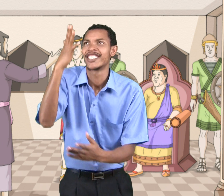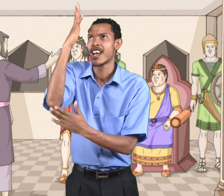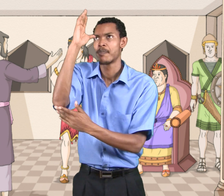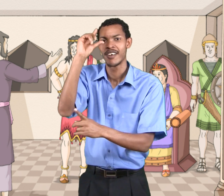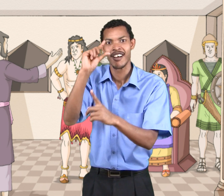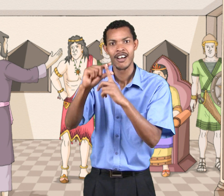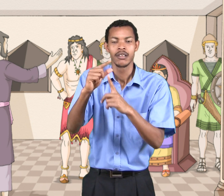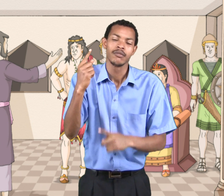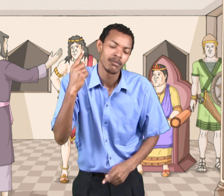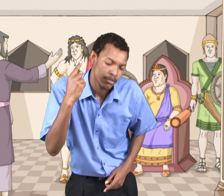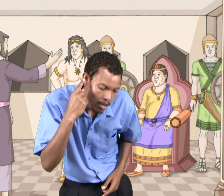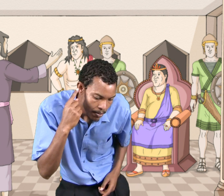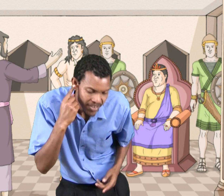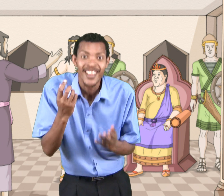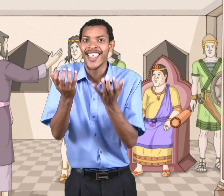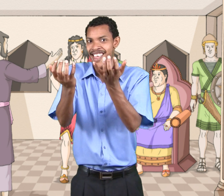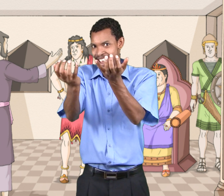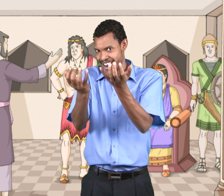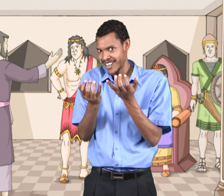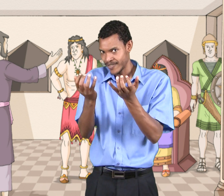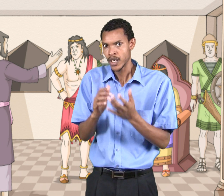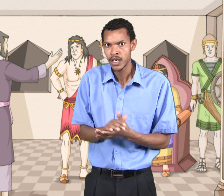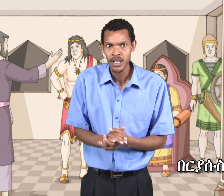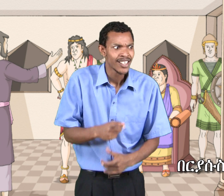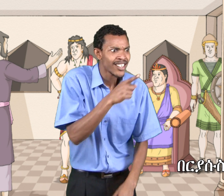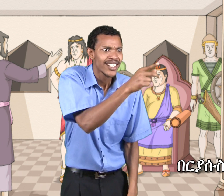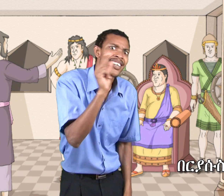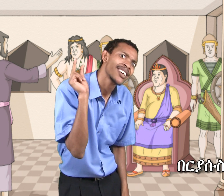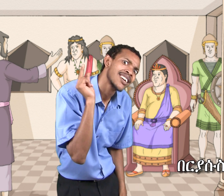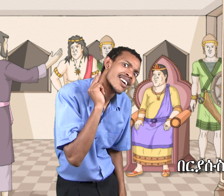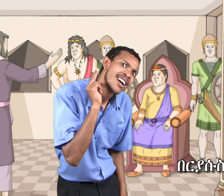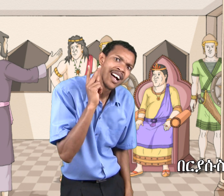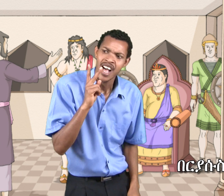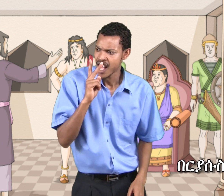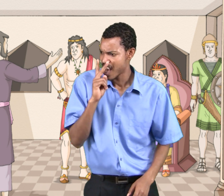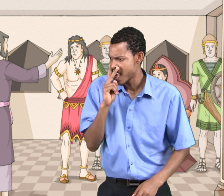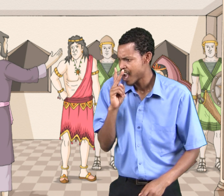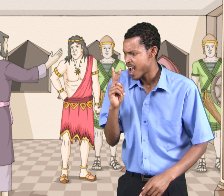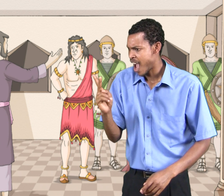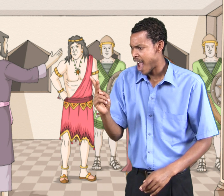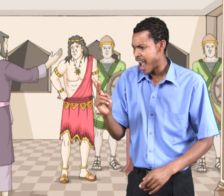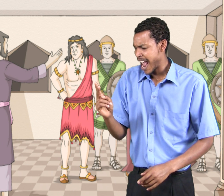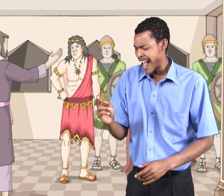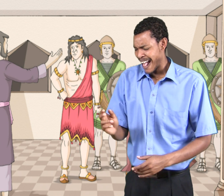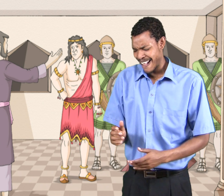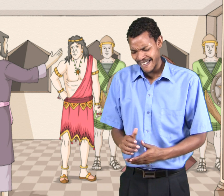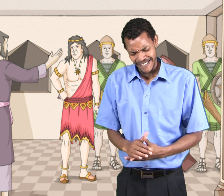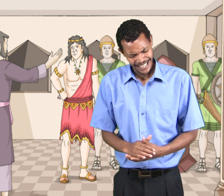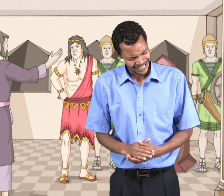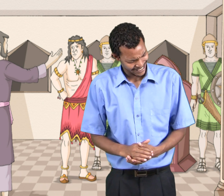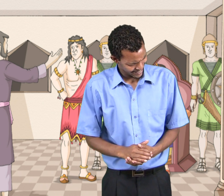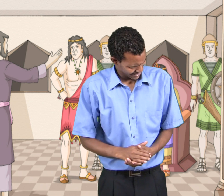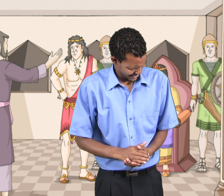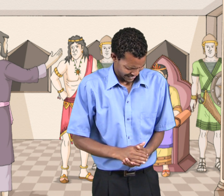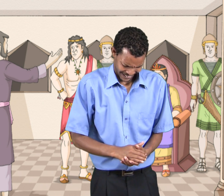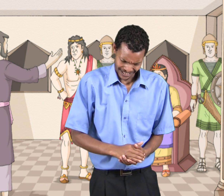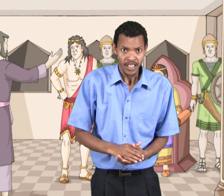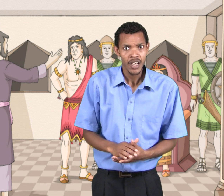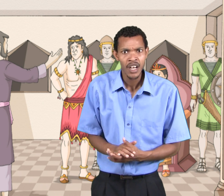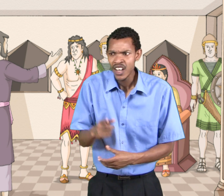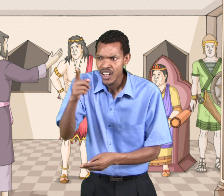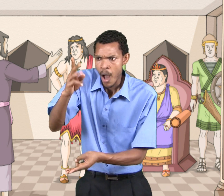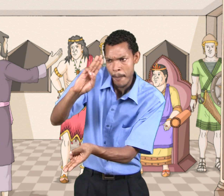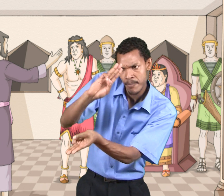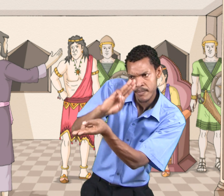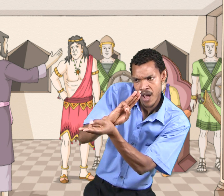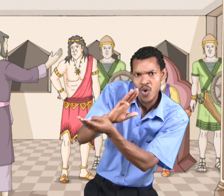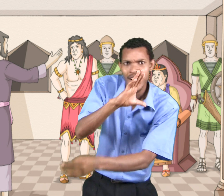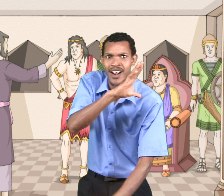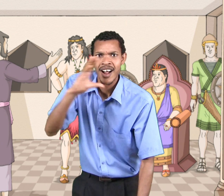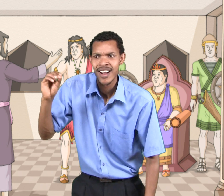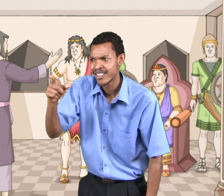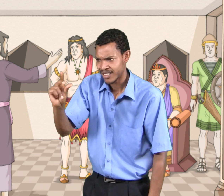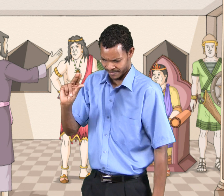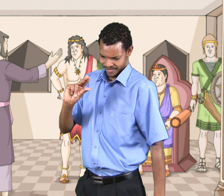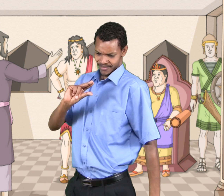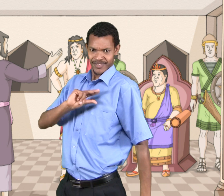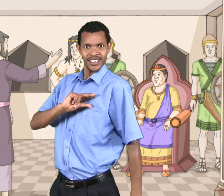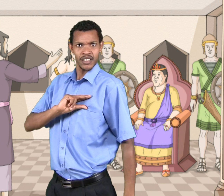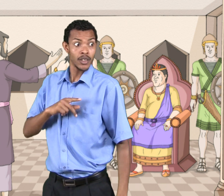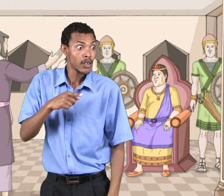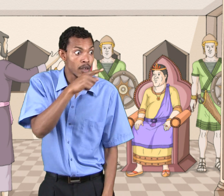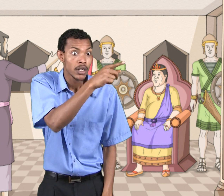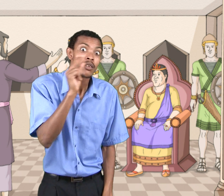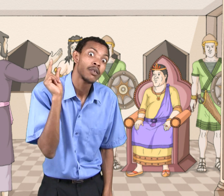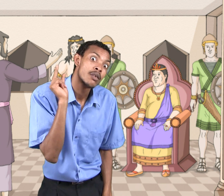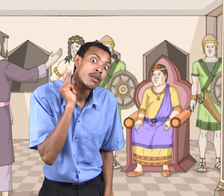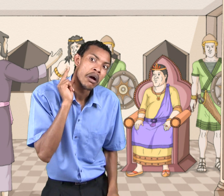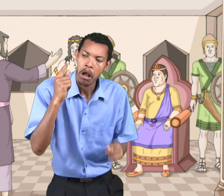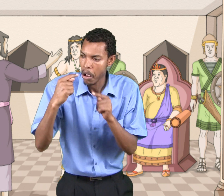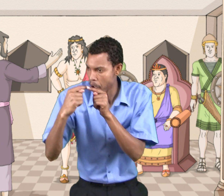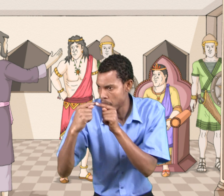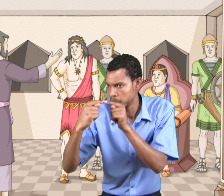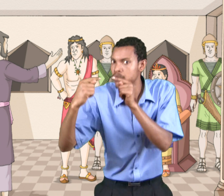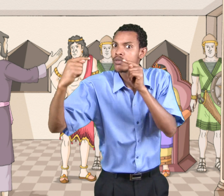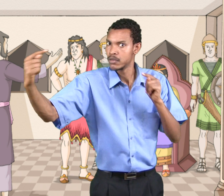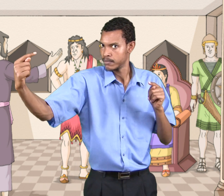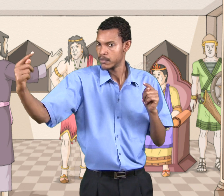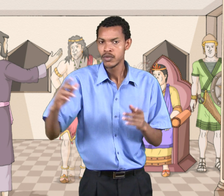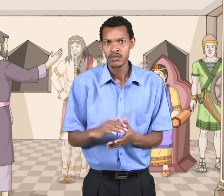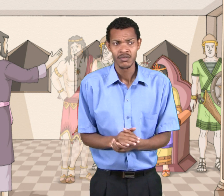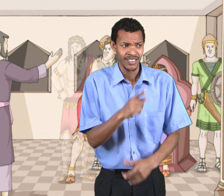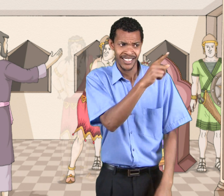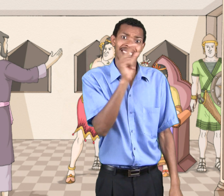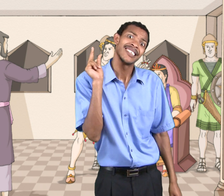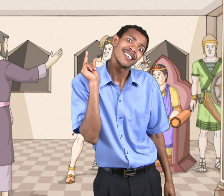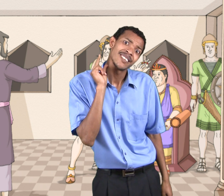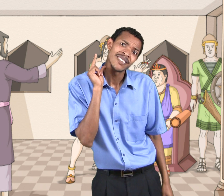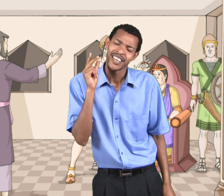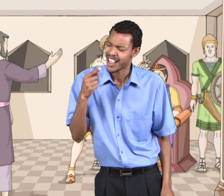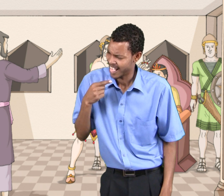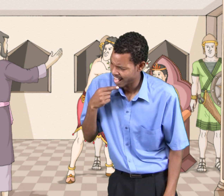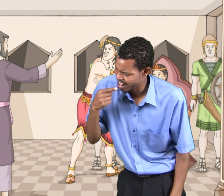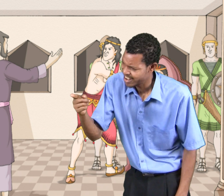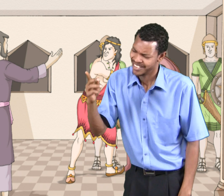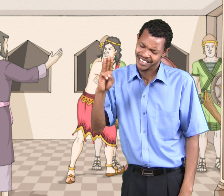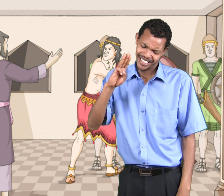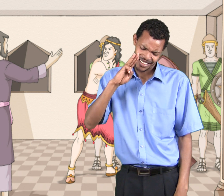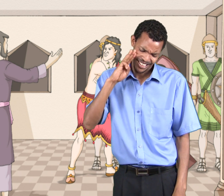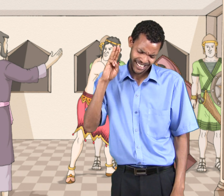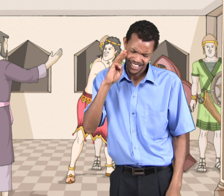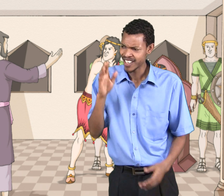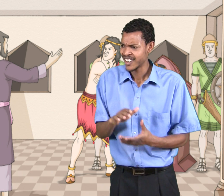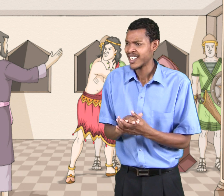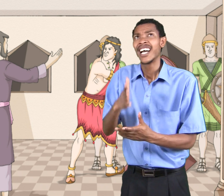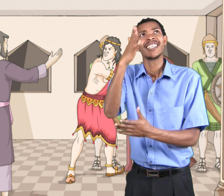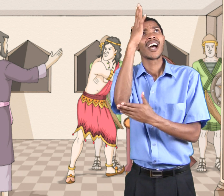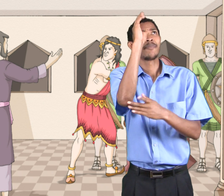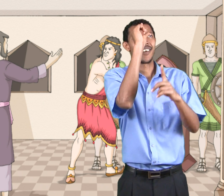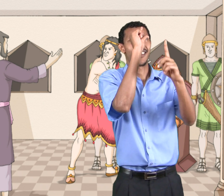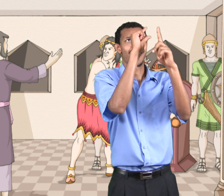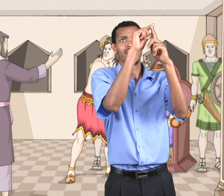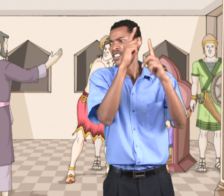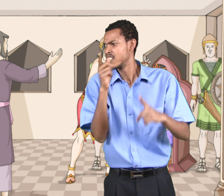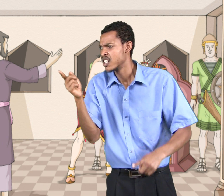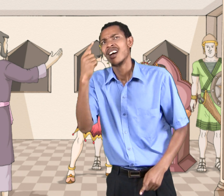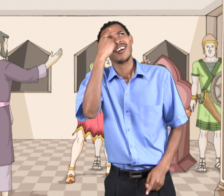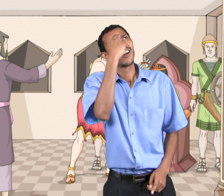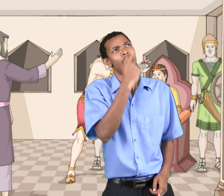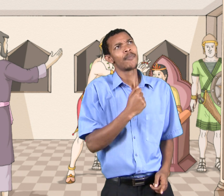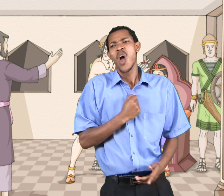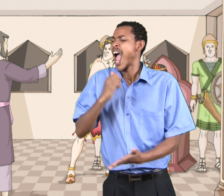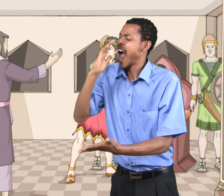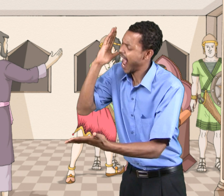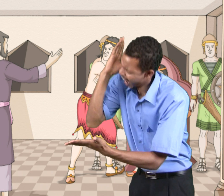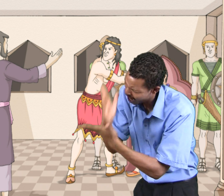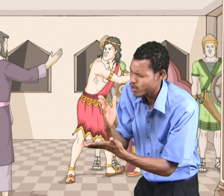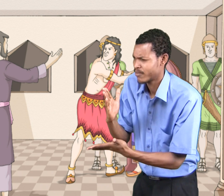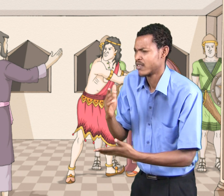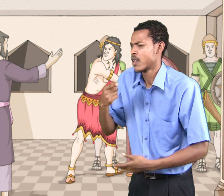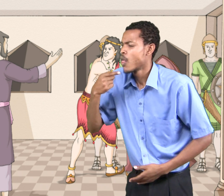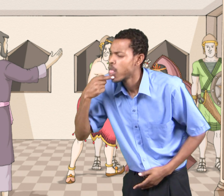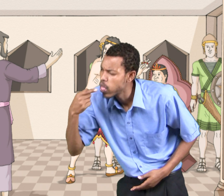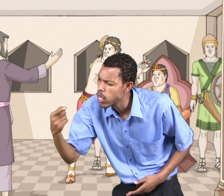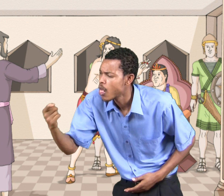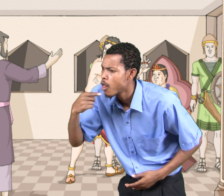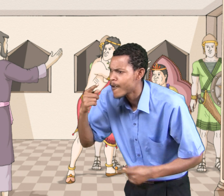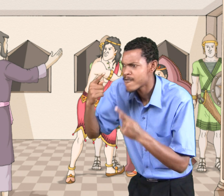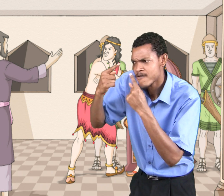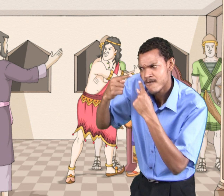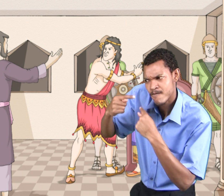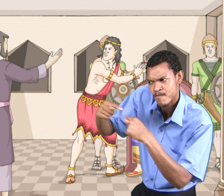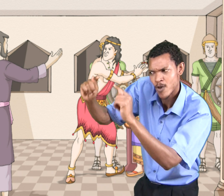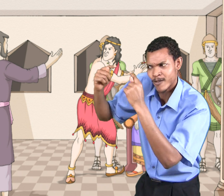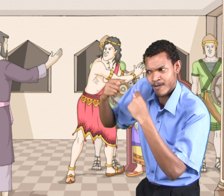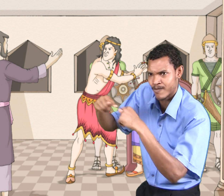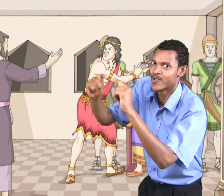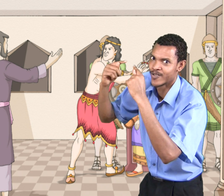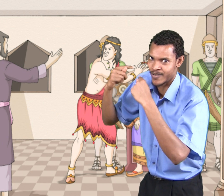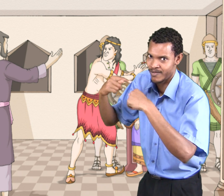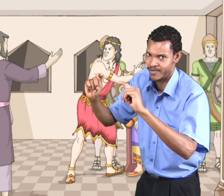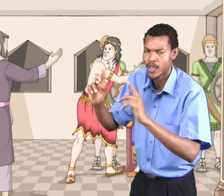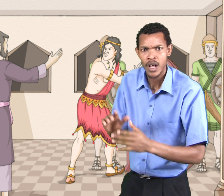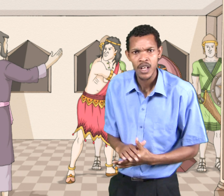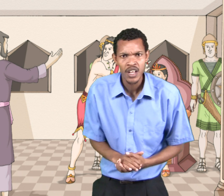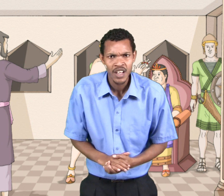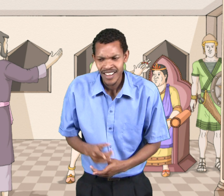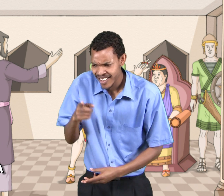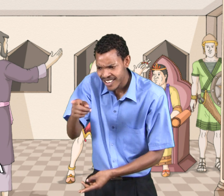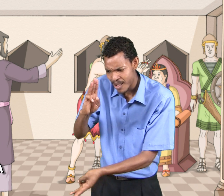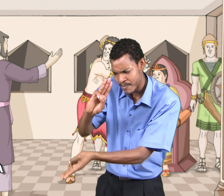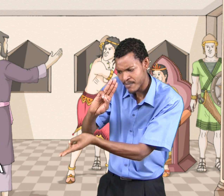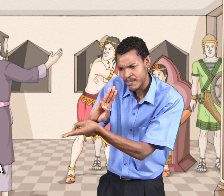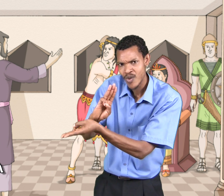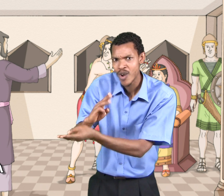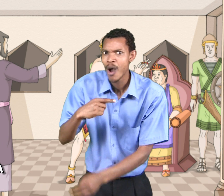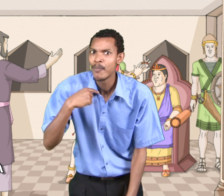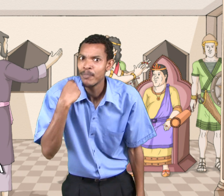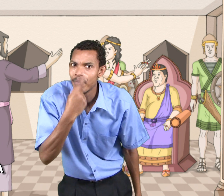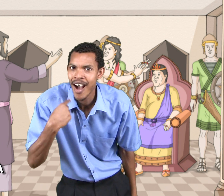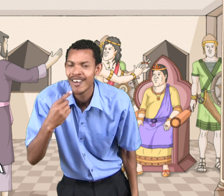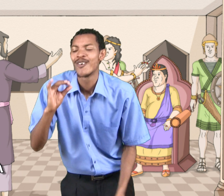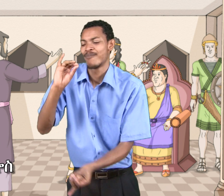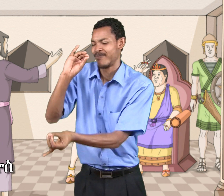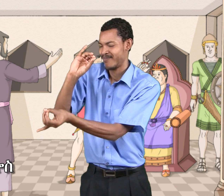But Elymas the sorcerer (for that is what his name means) opposed them and tried to turn the proconsul from the faith.